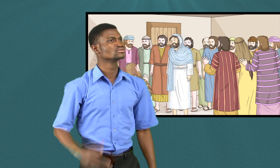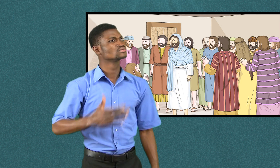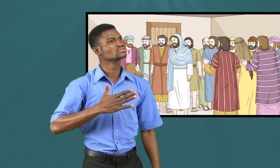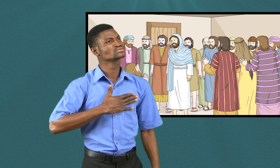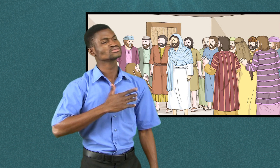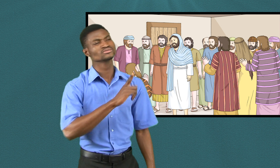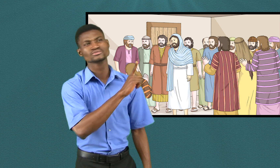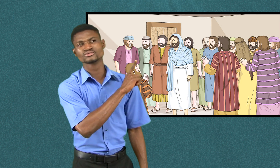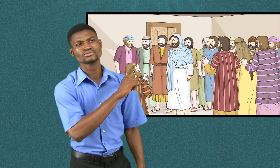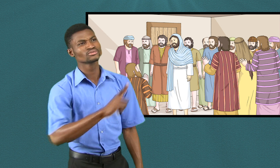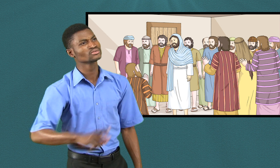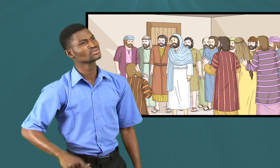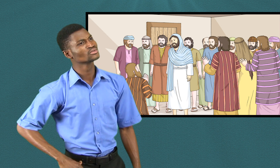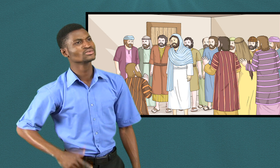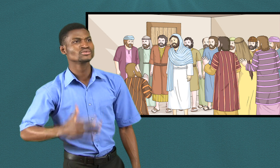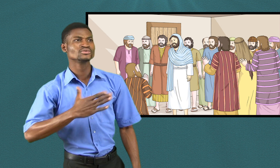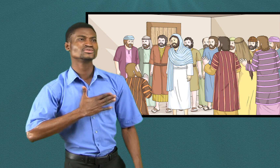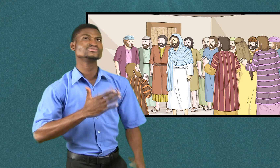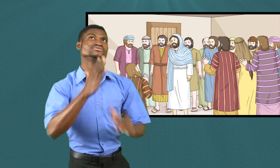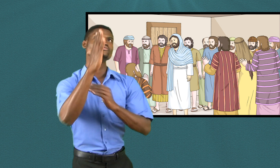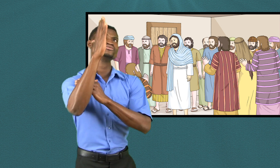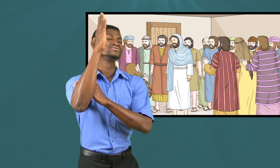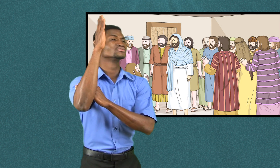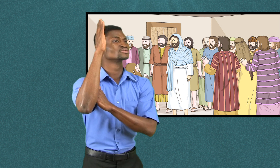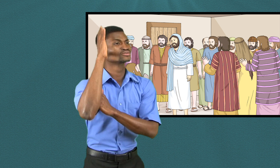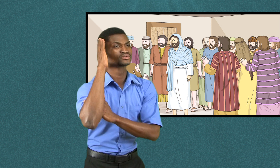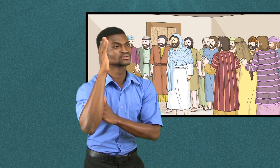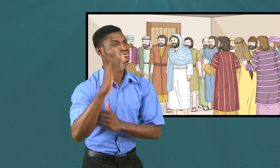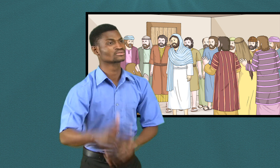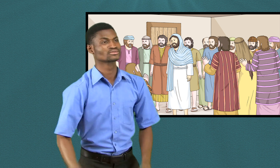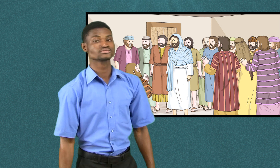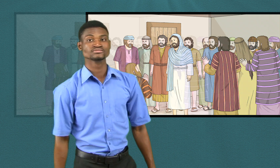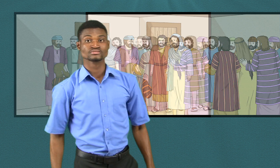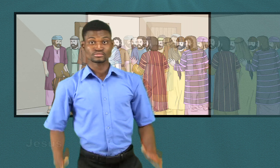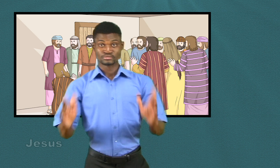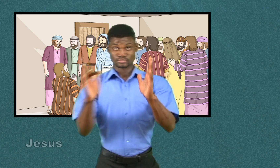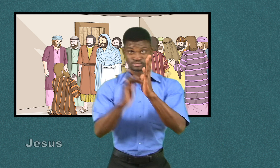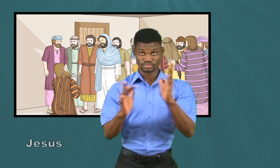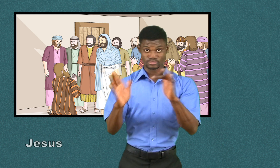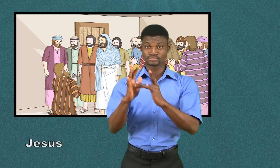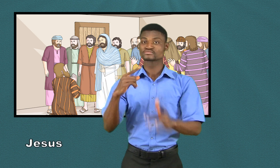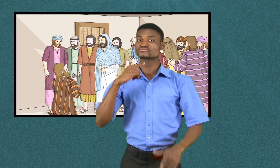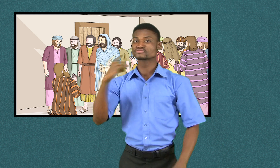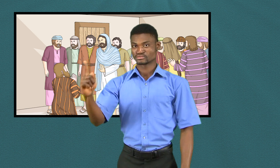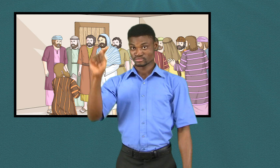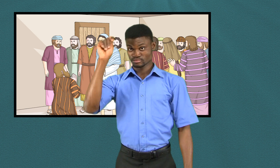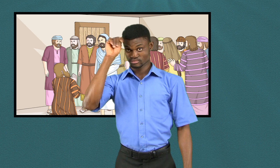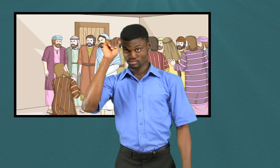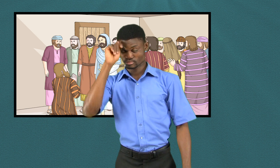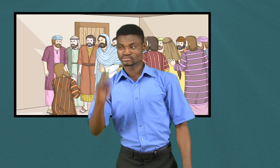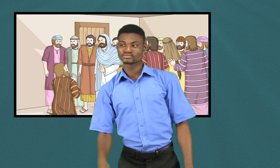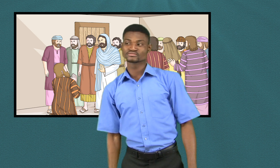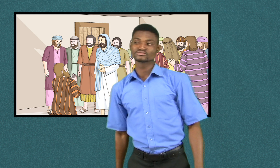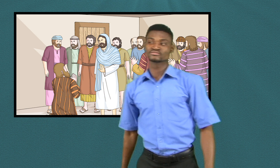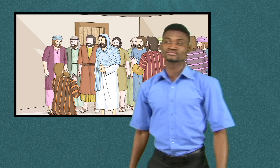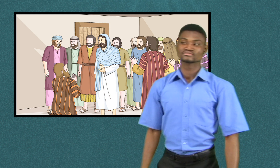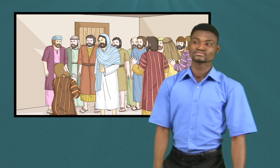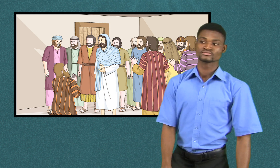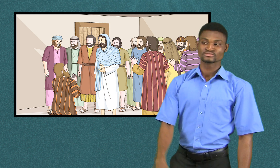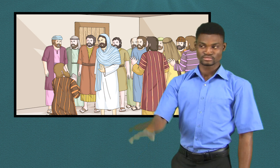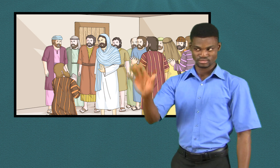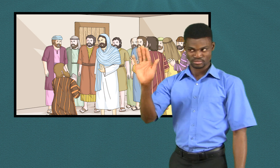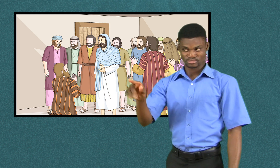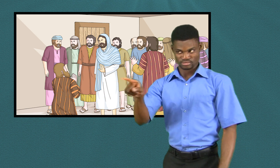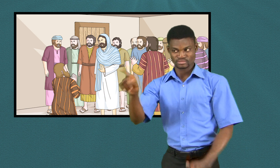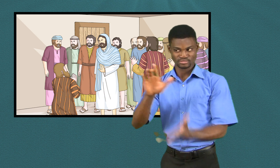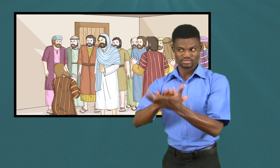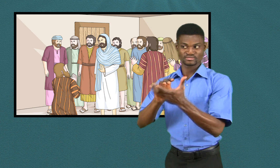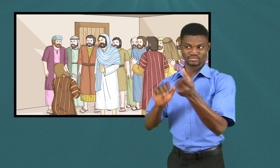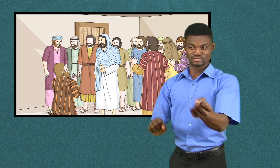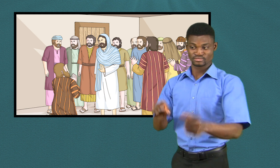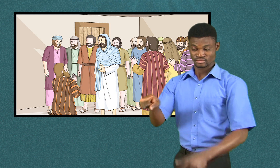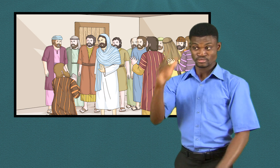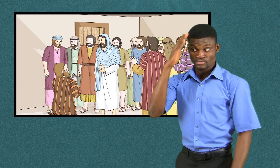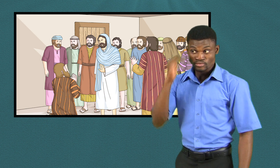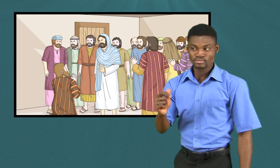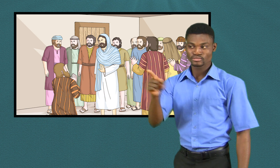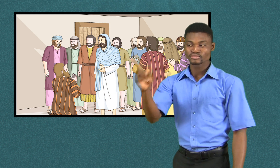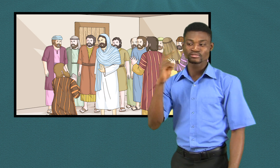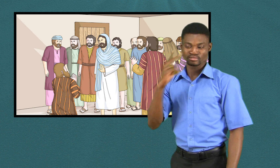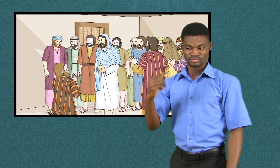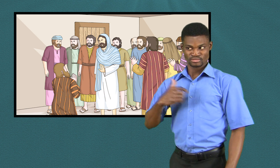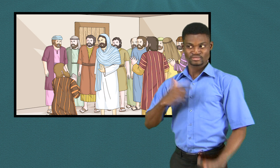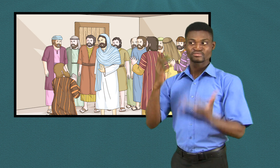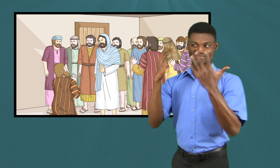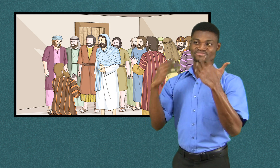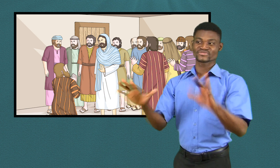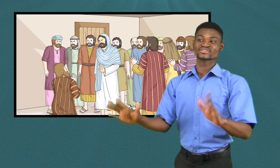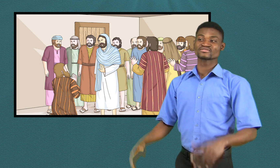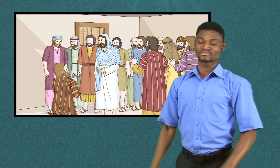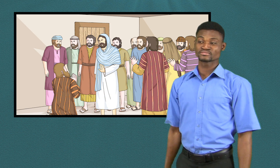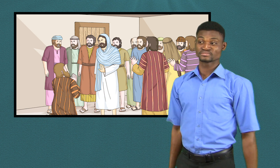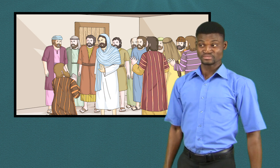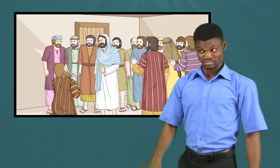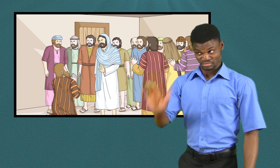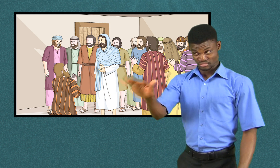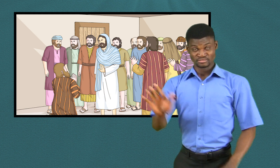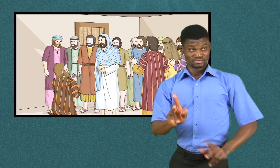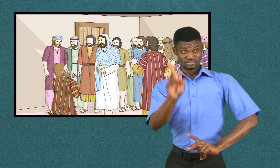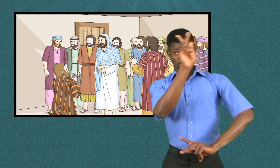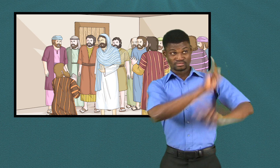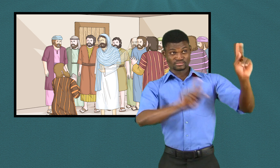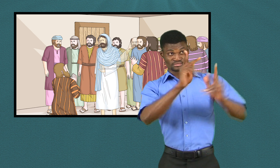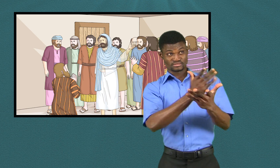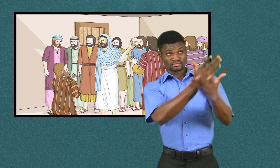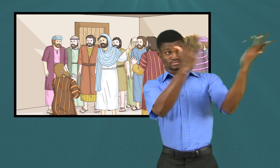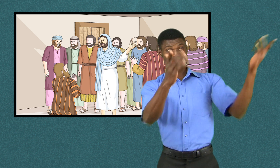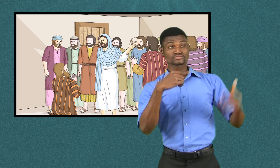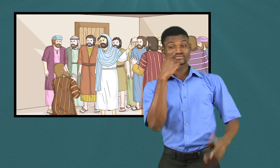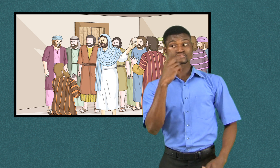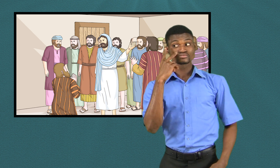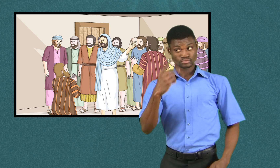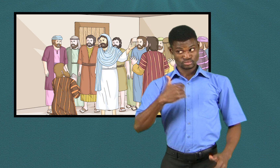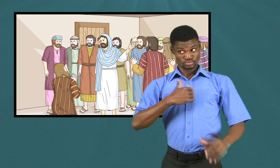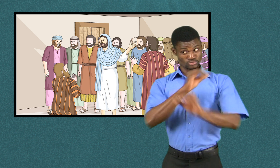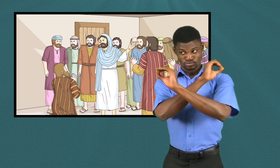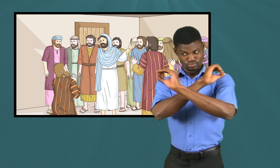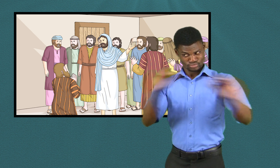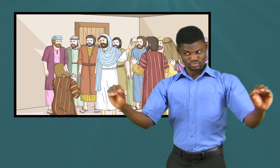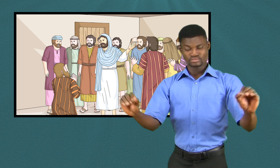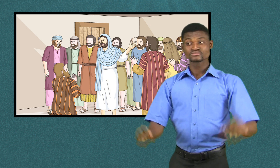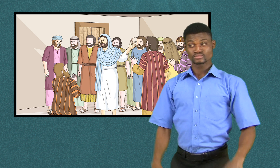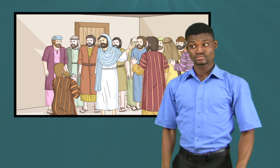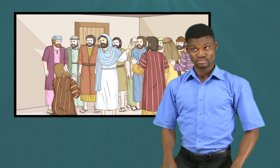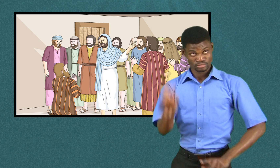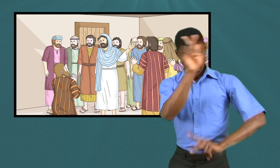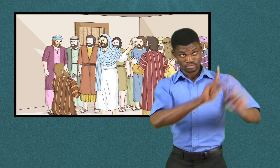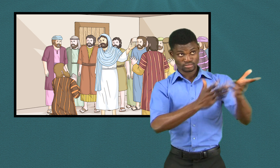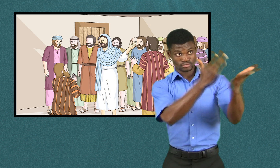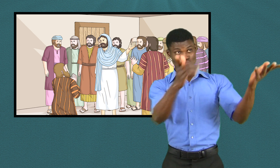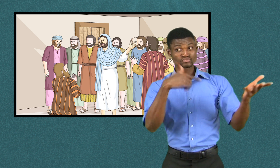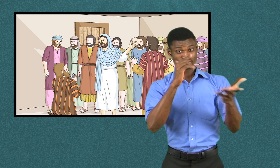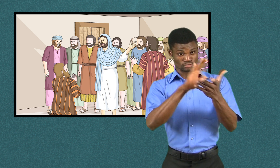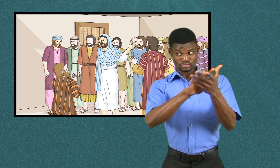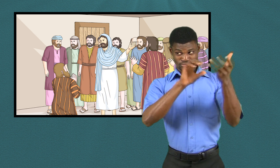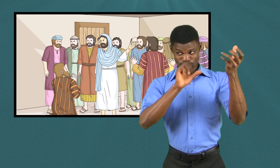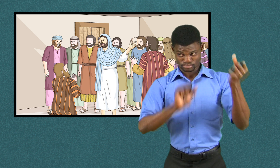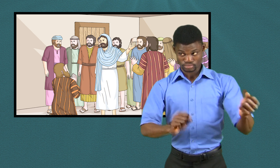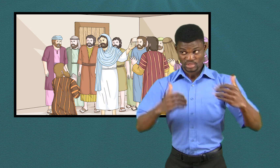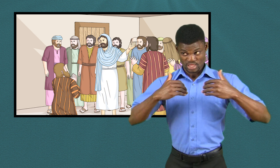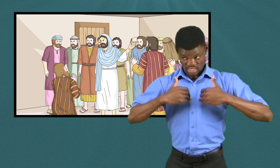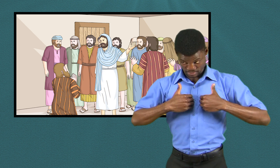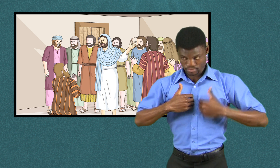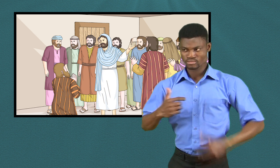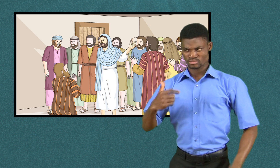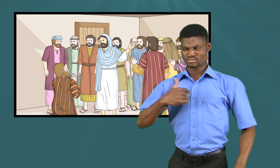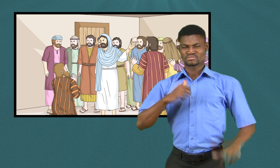Jesus said to him, “Because you have seen Me, you have believed;